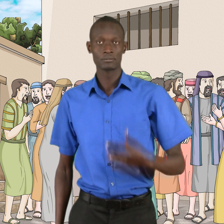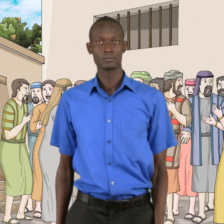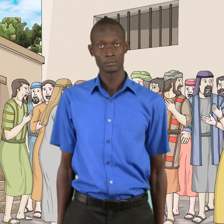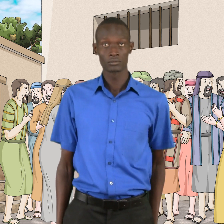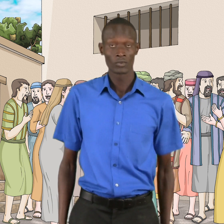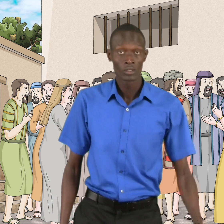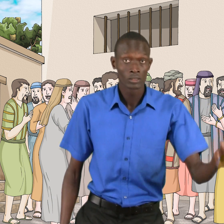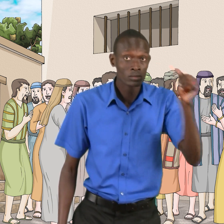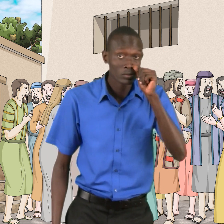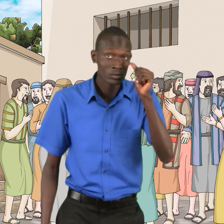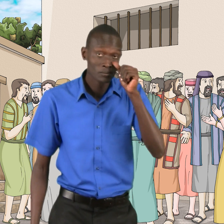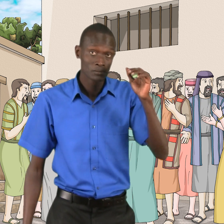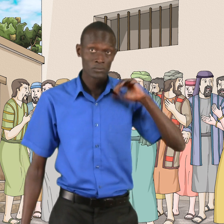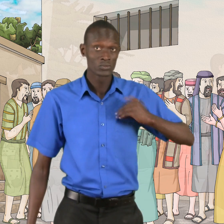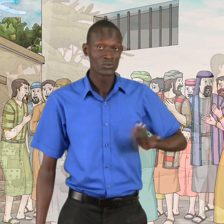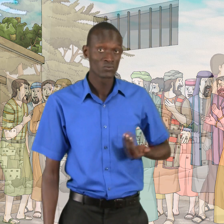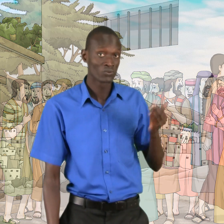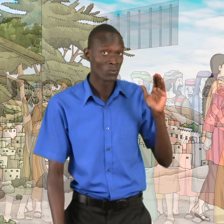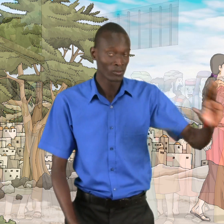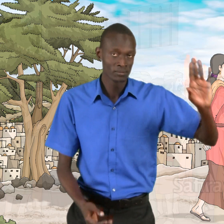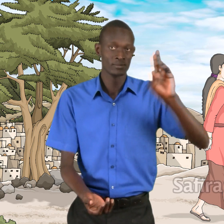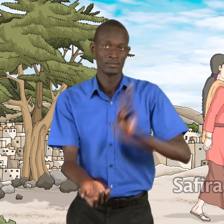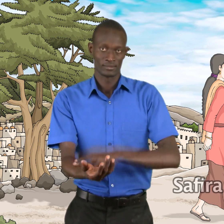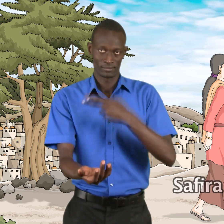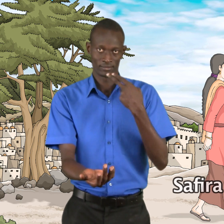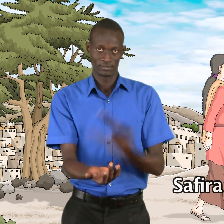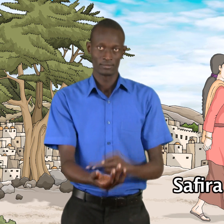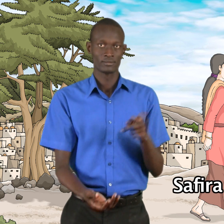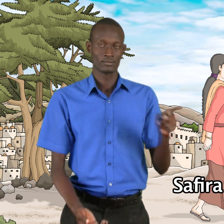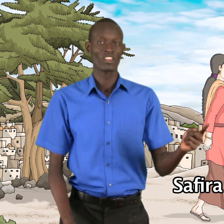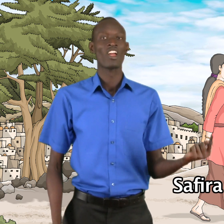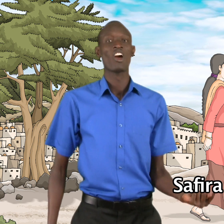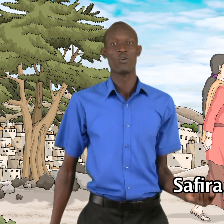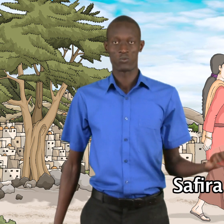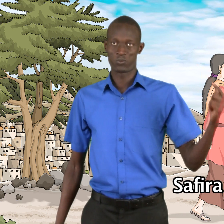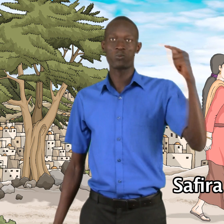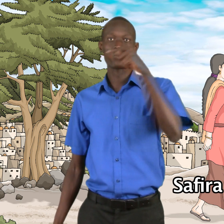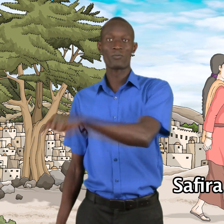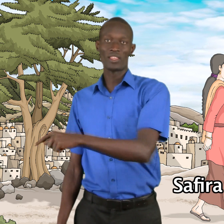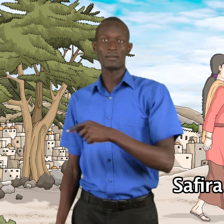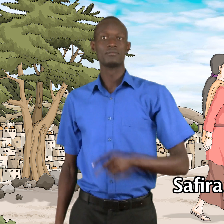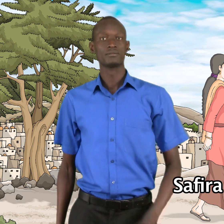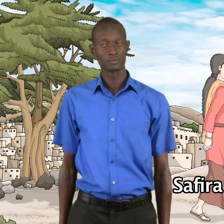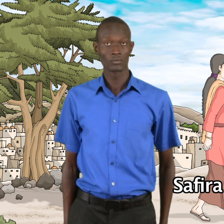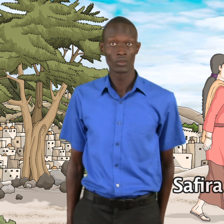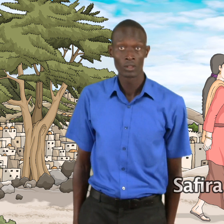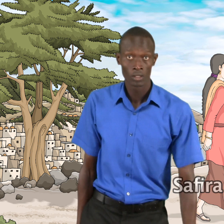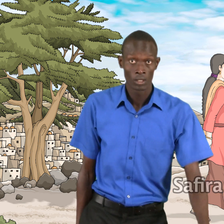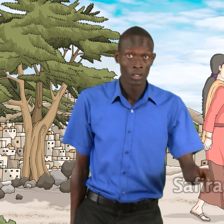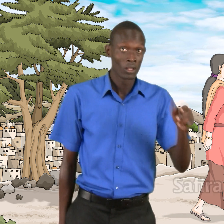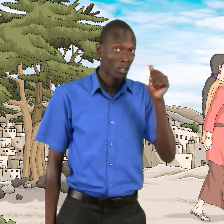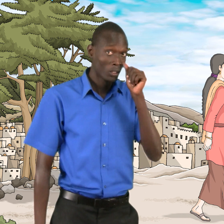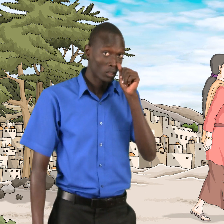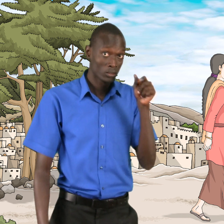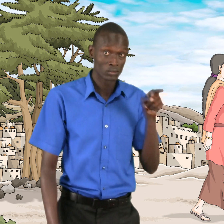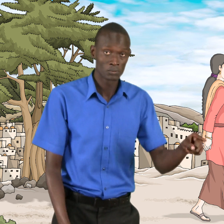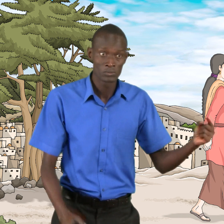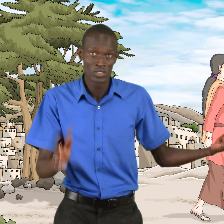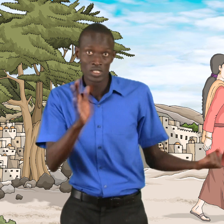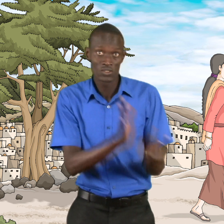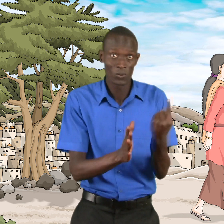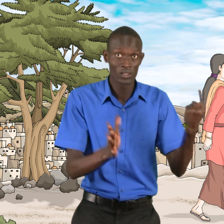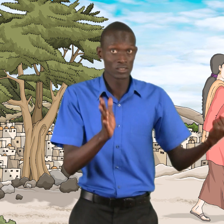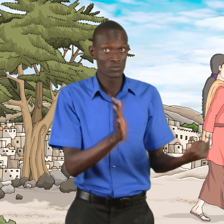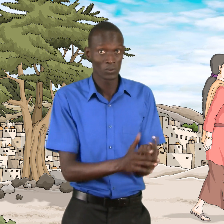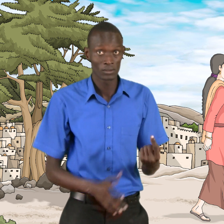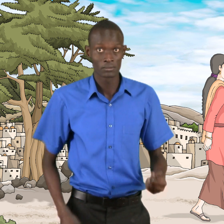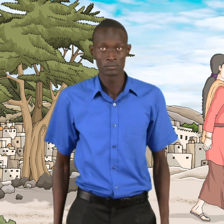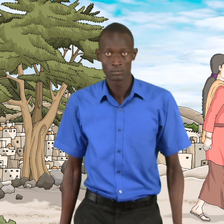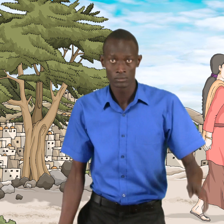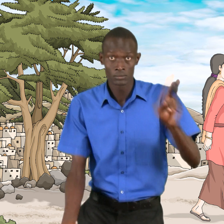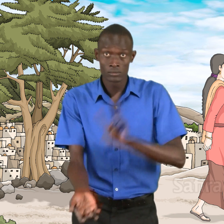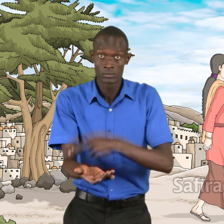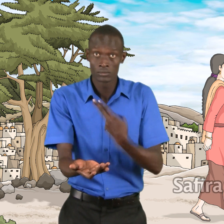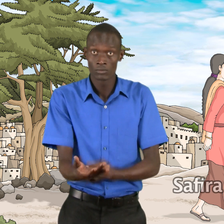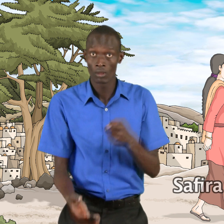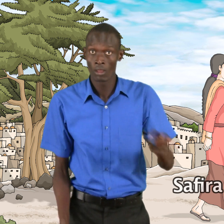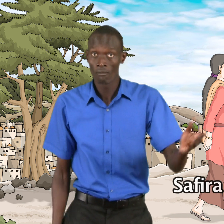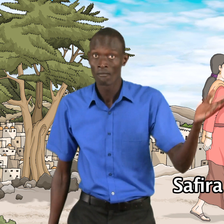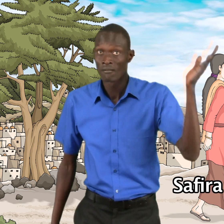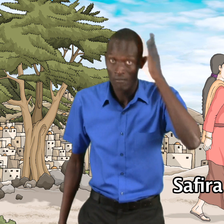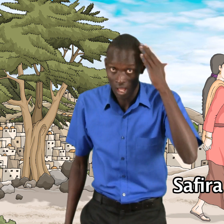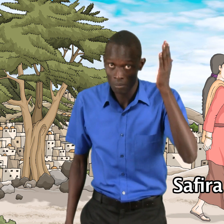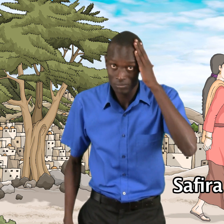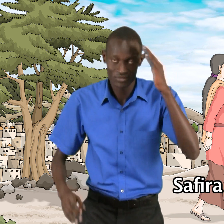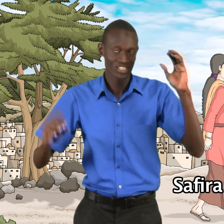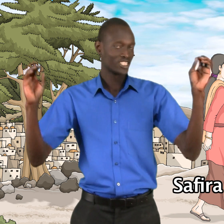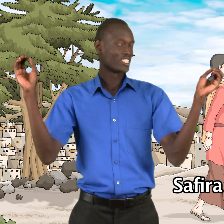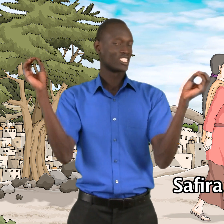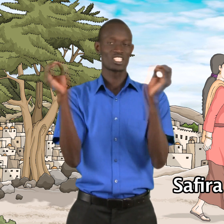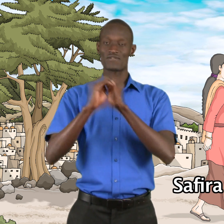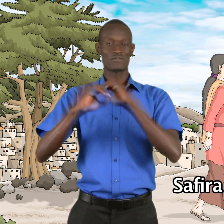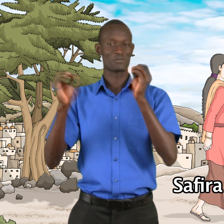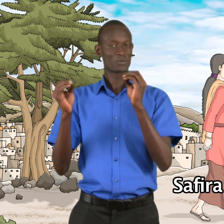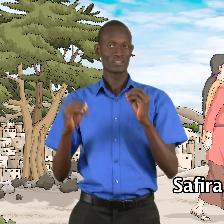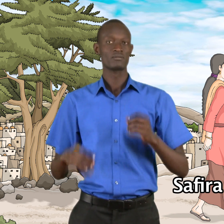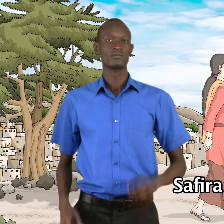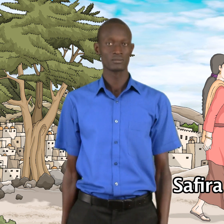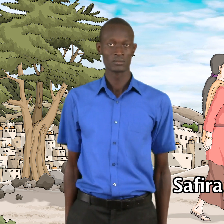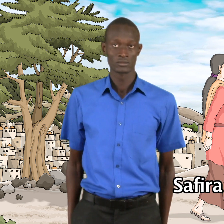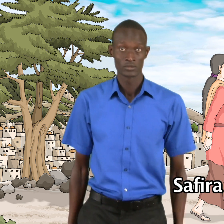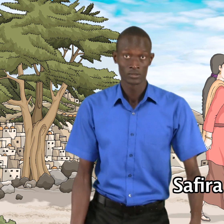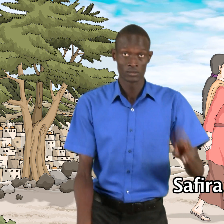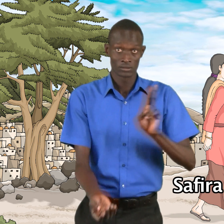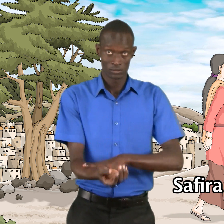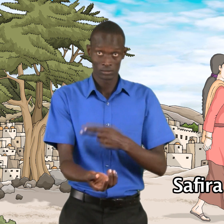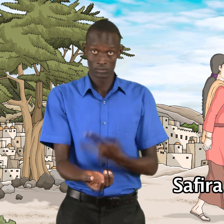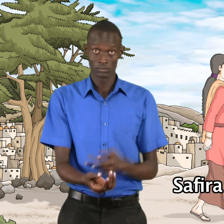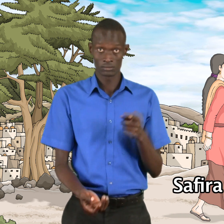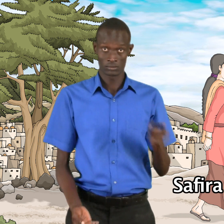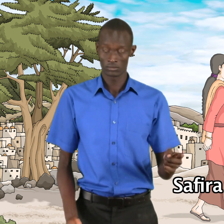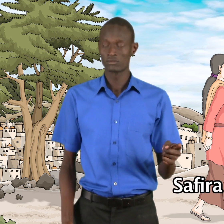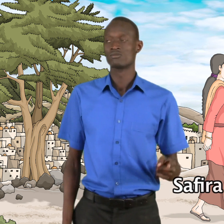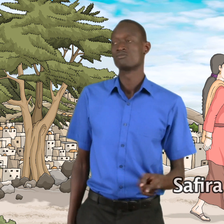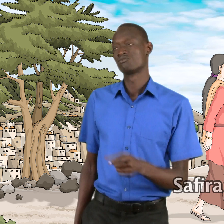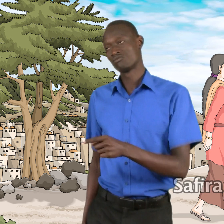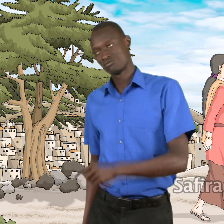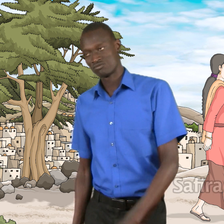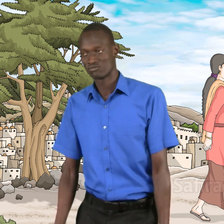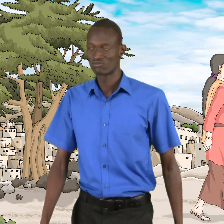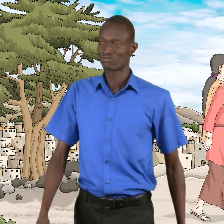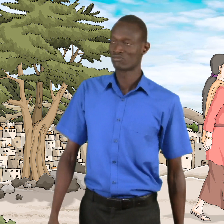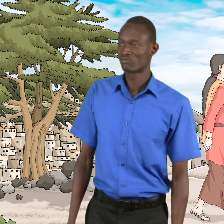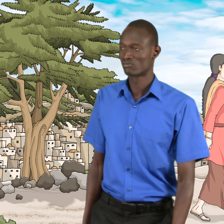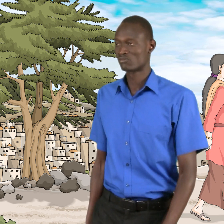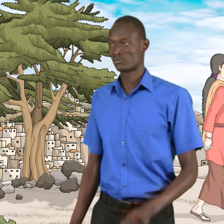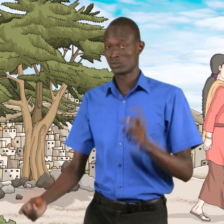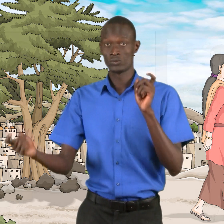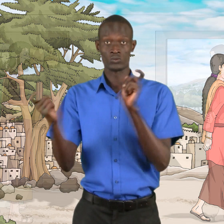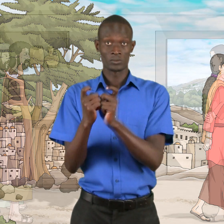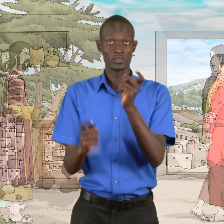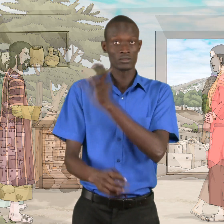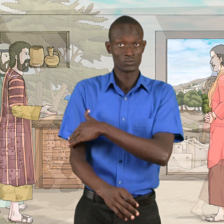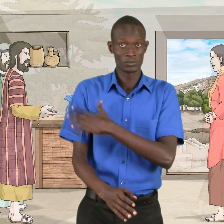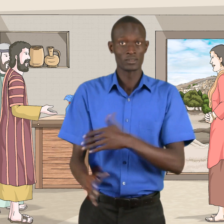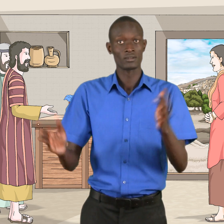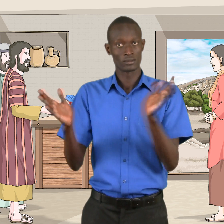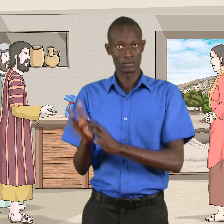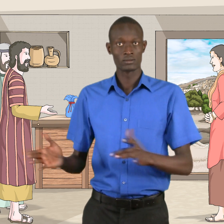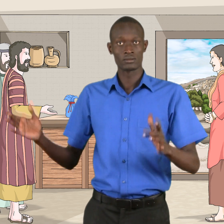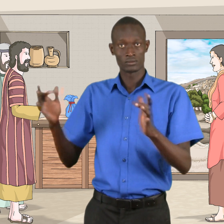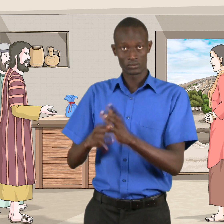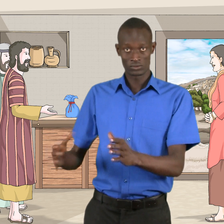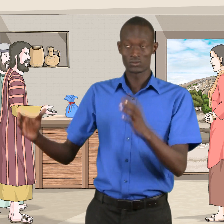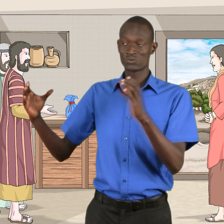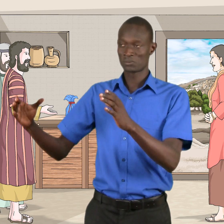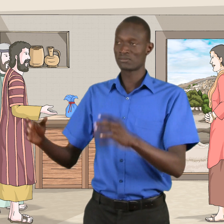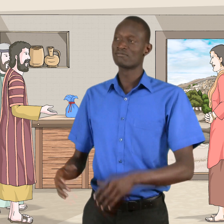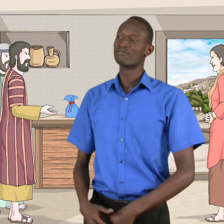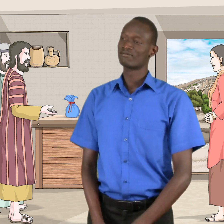About three hours later his wife also came in, unaware of what had happened.